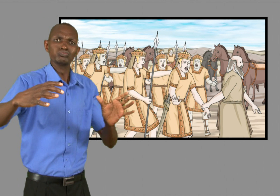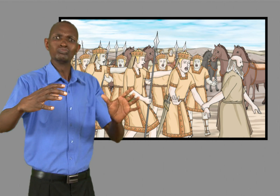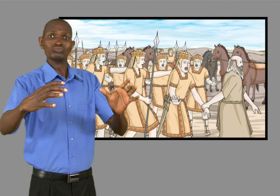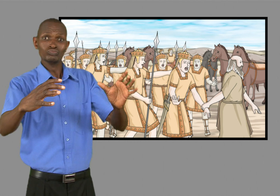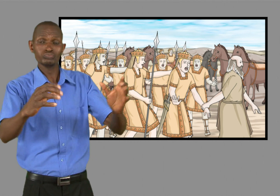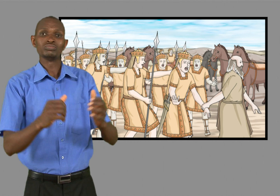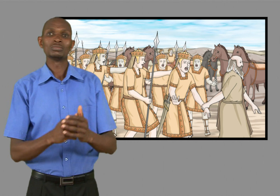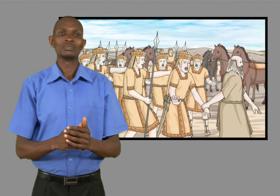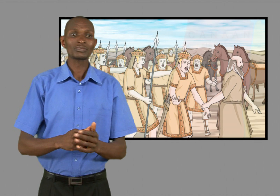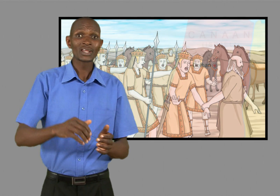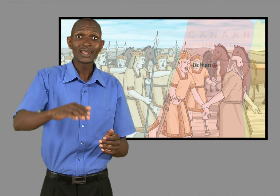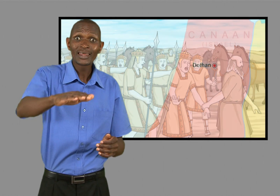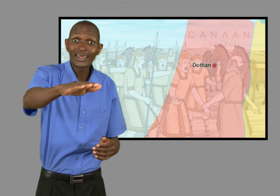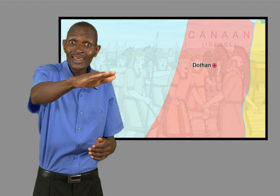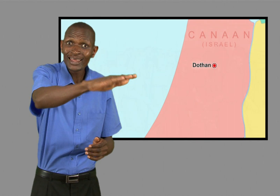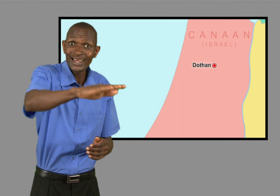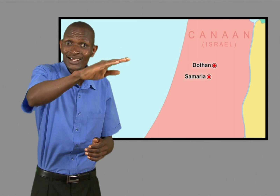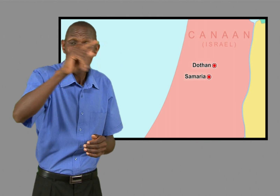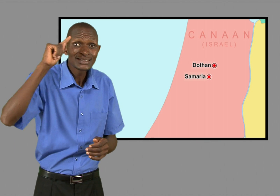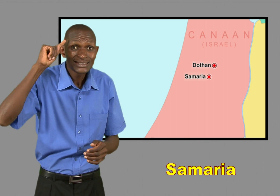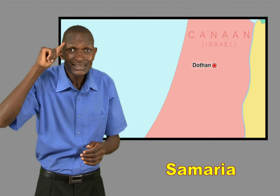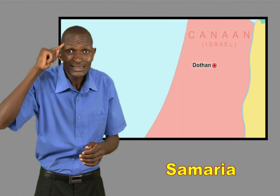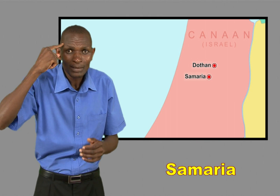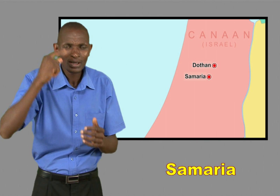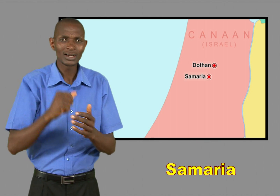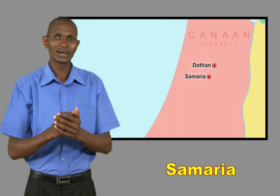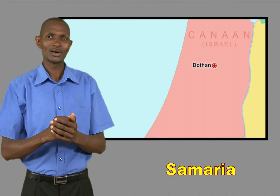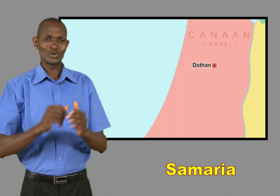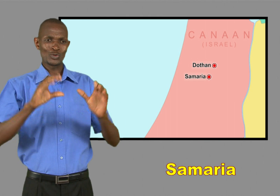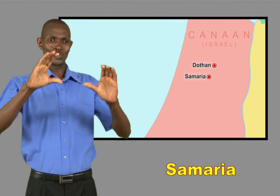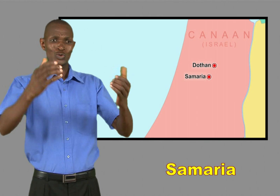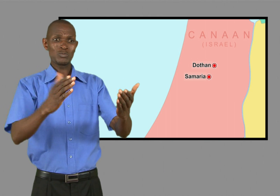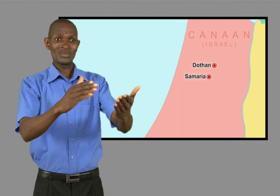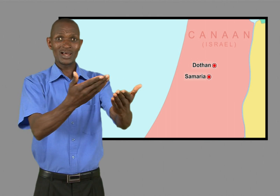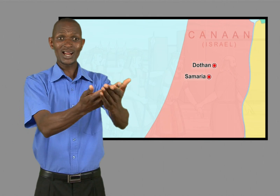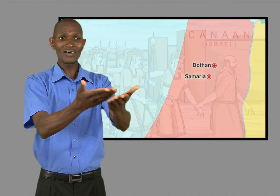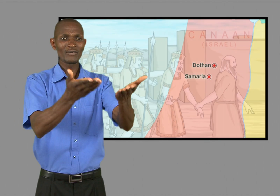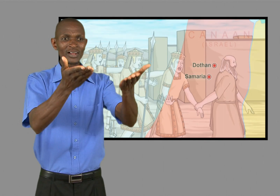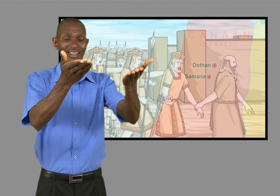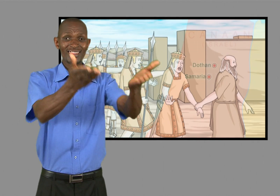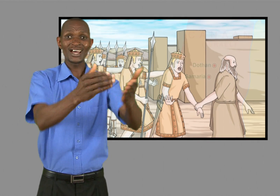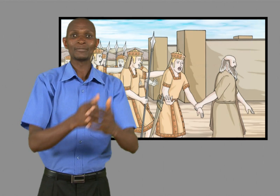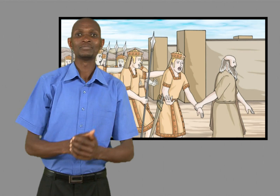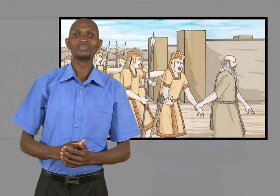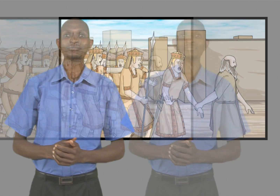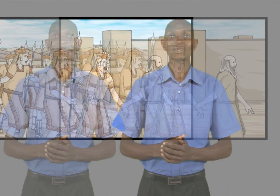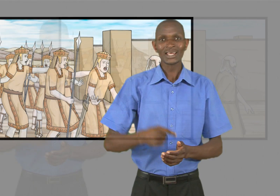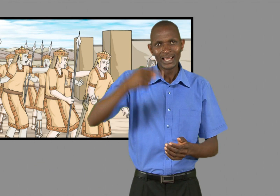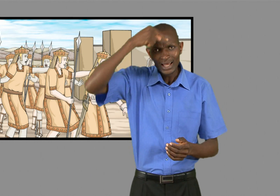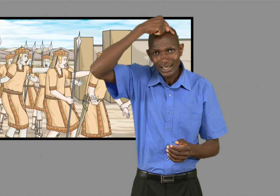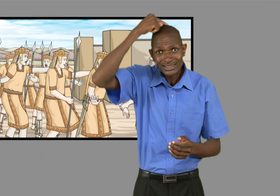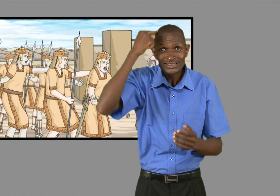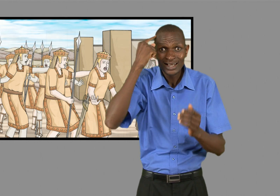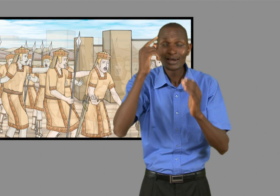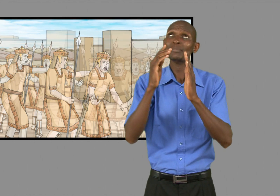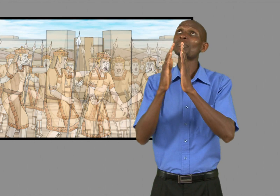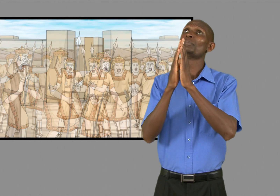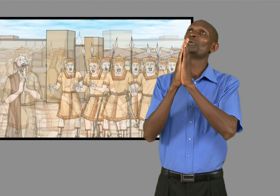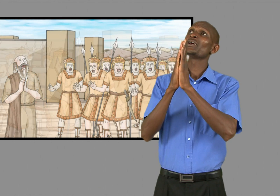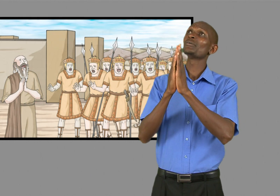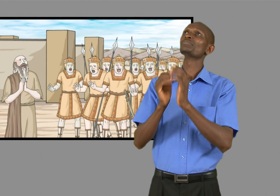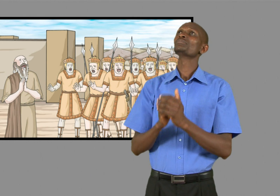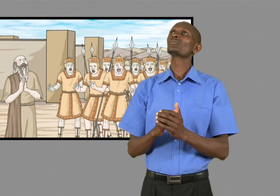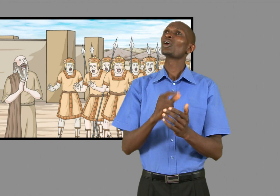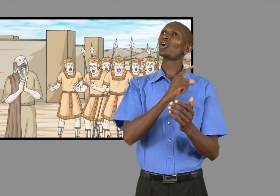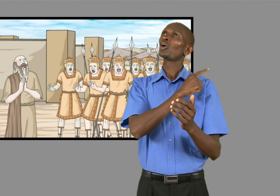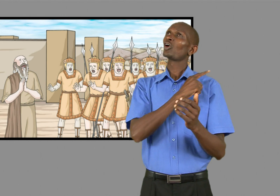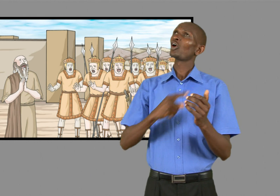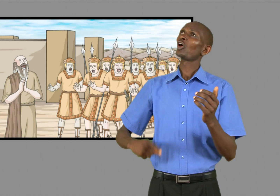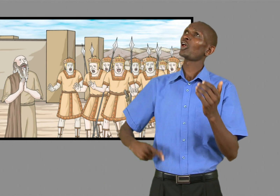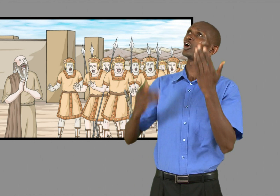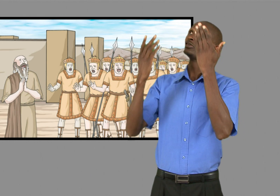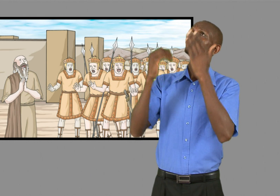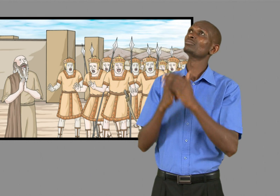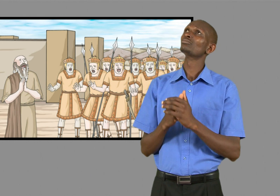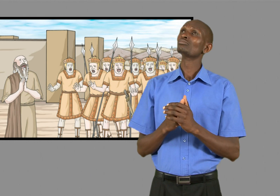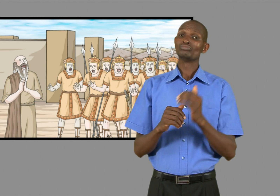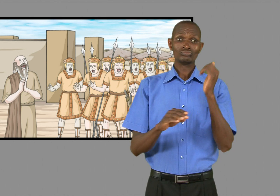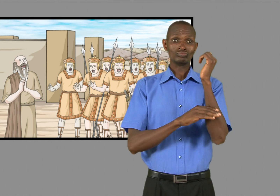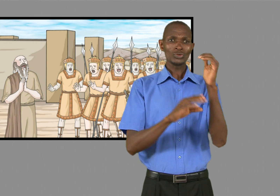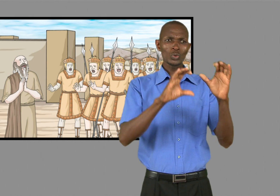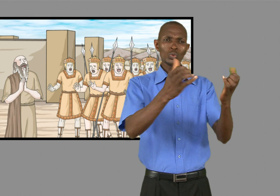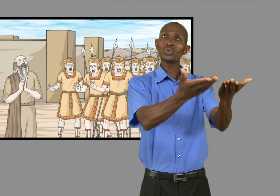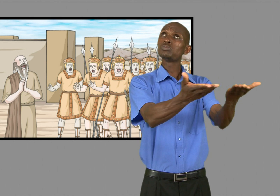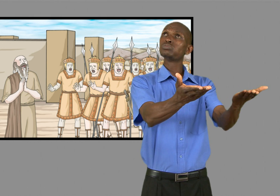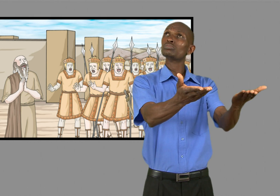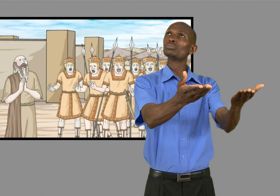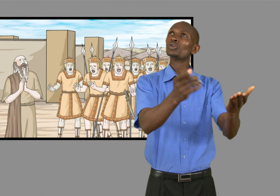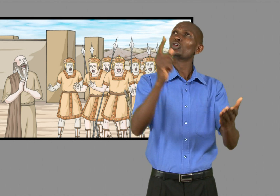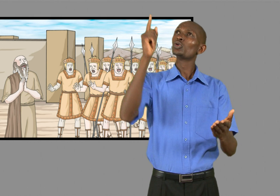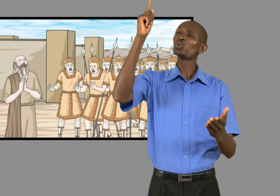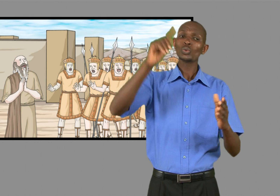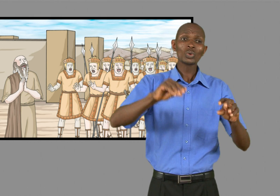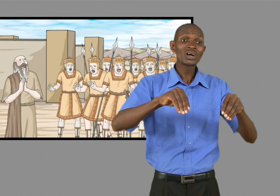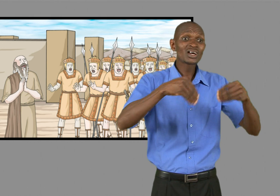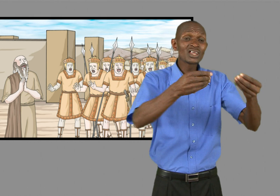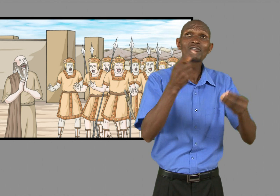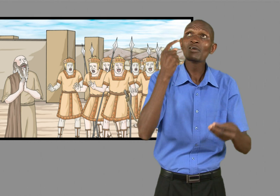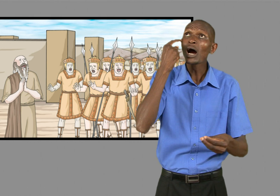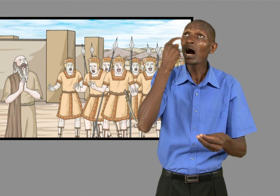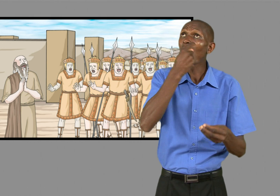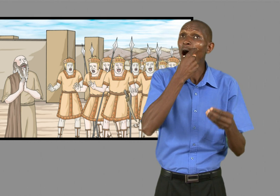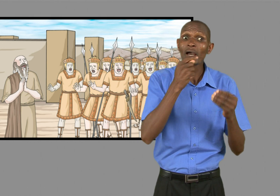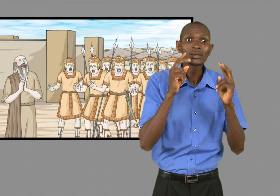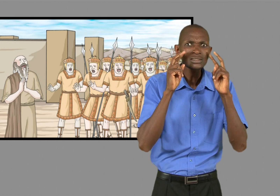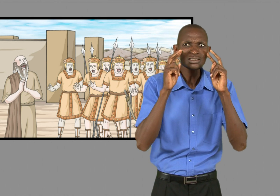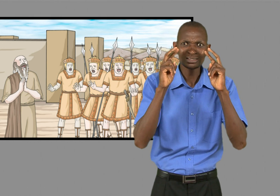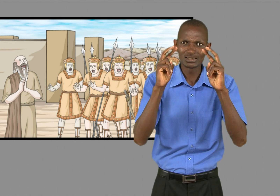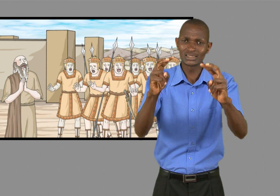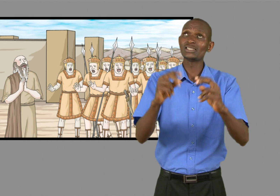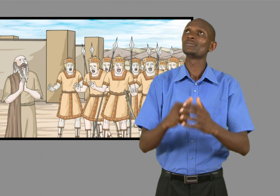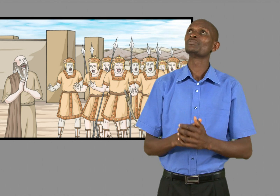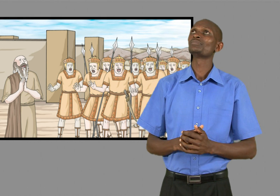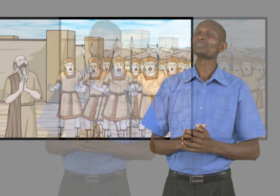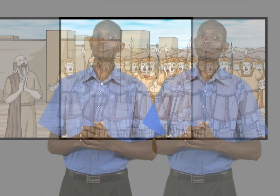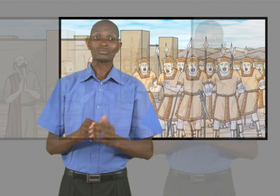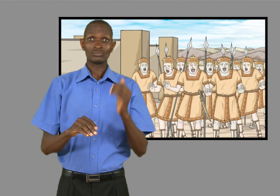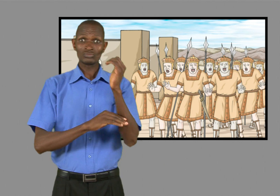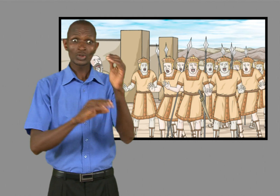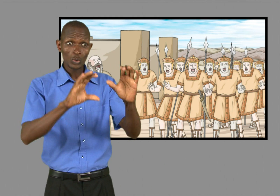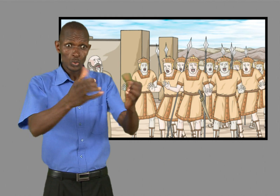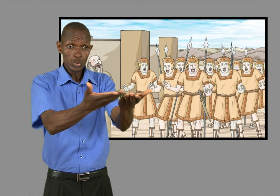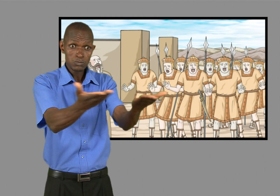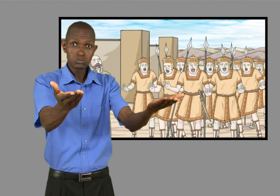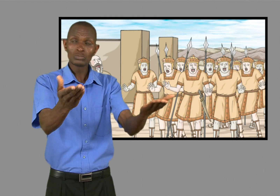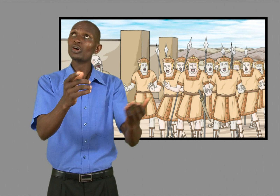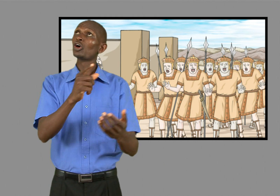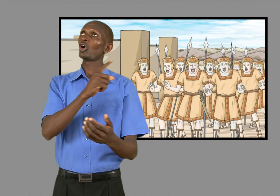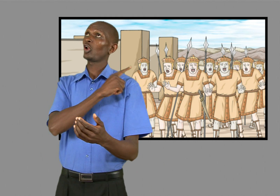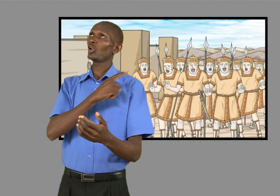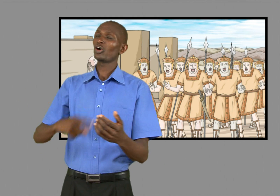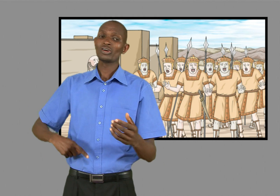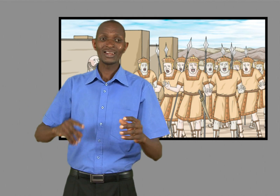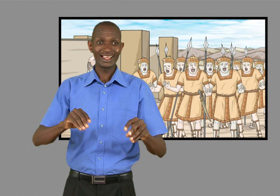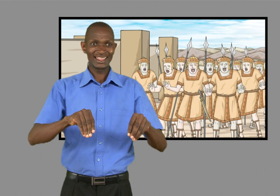And he led them to Samaria. When they had entered Samaria, Elisha said, “O LORD, open the eyes of these men that they may see.”